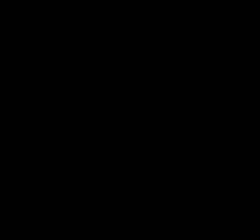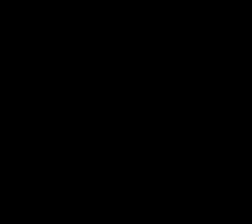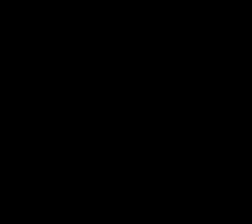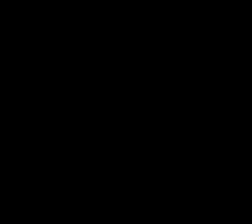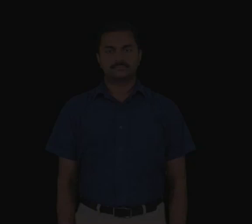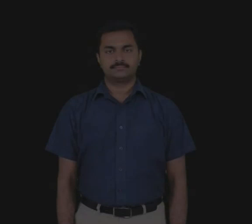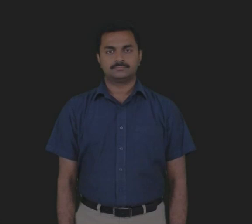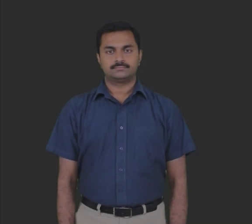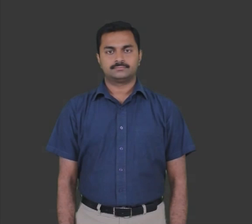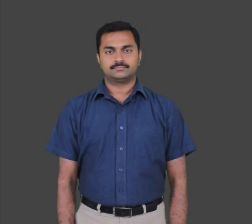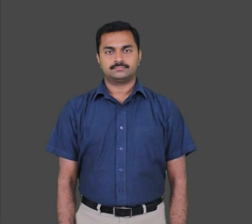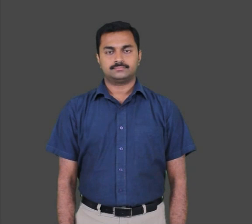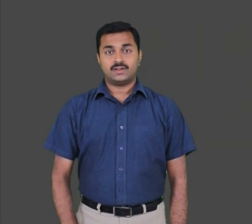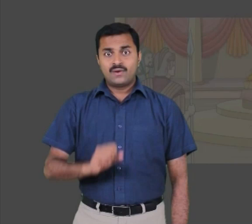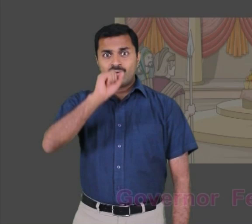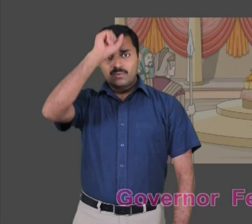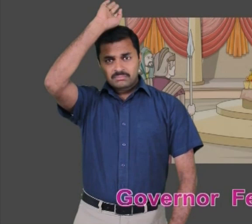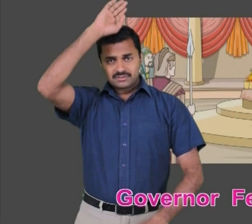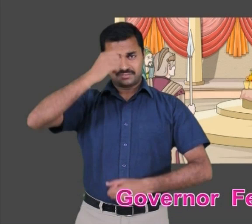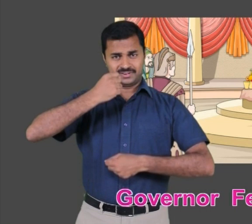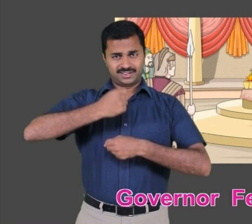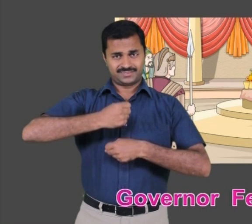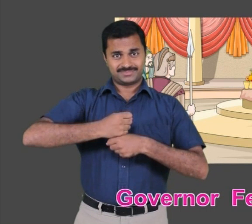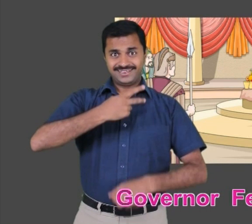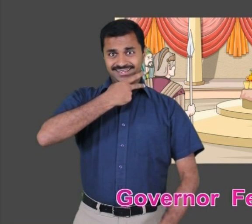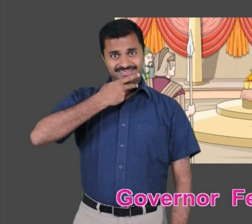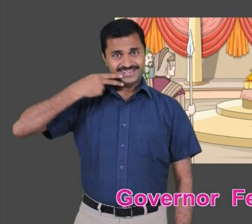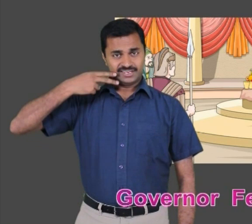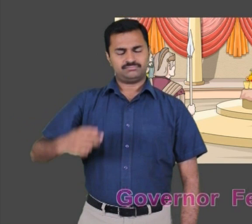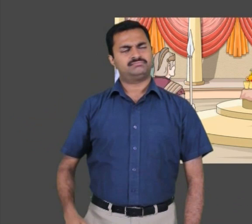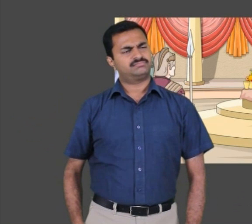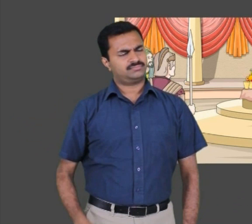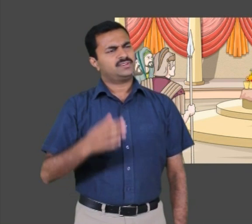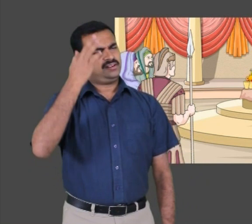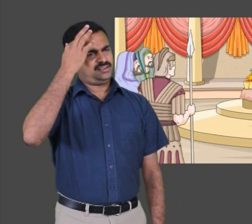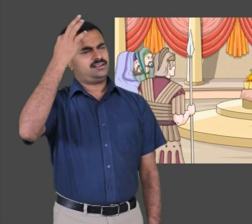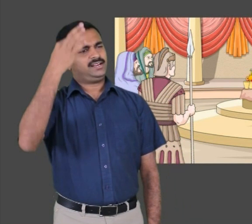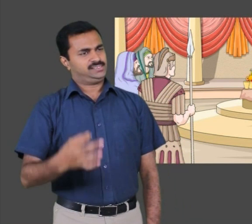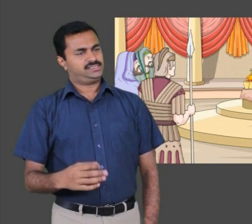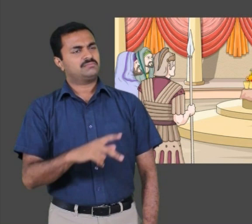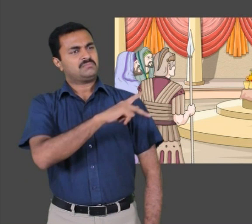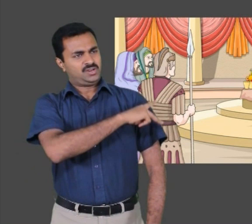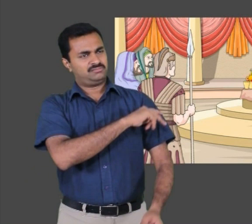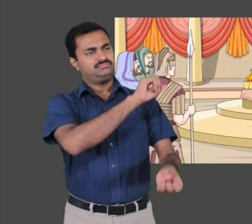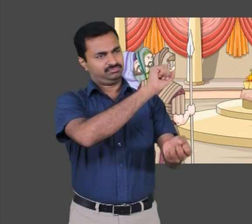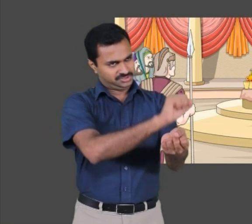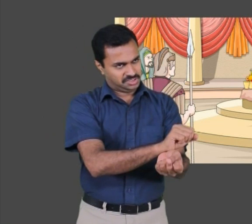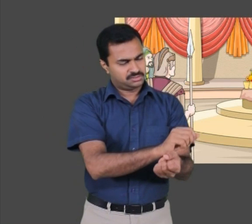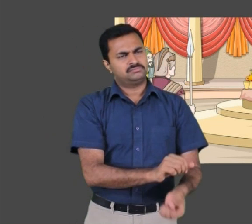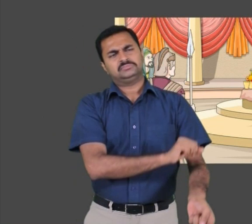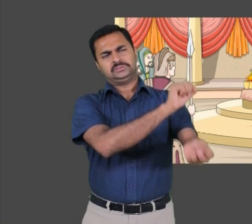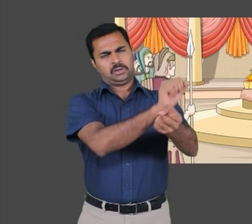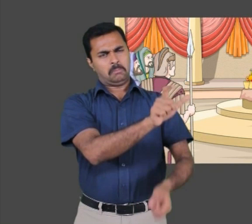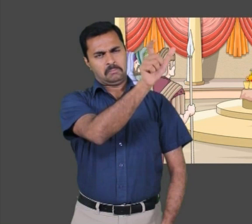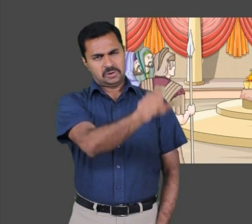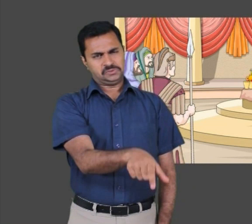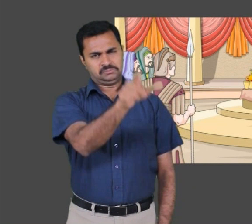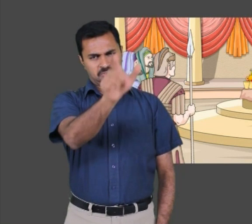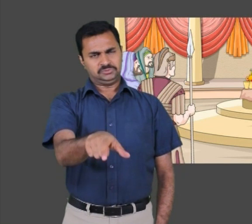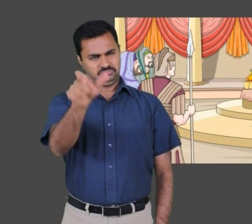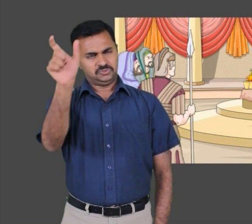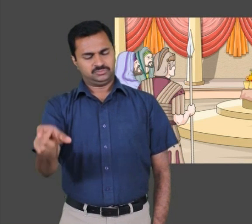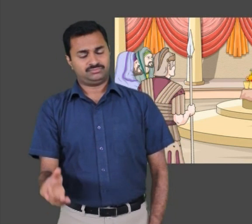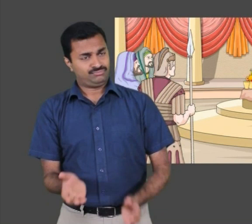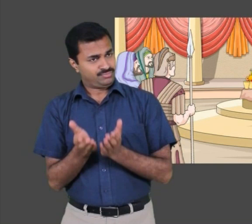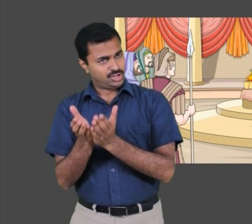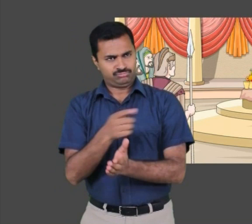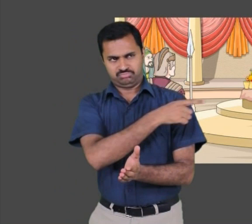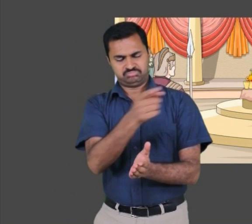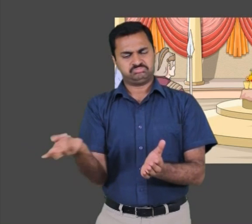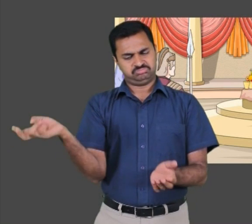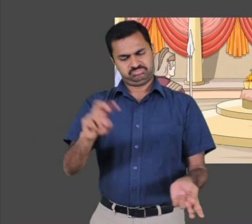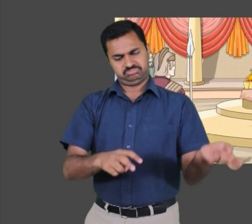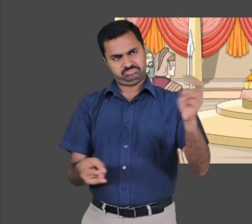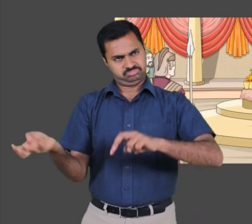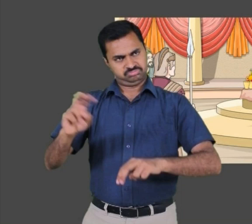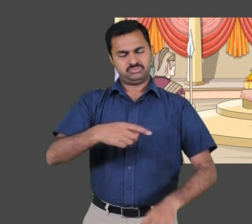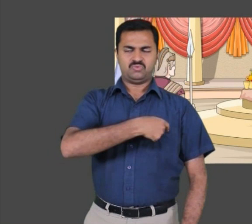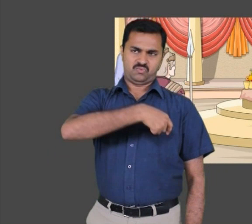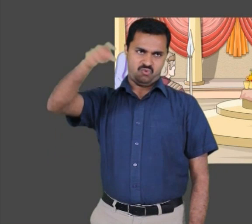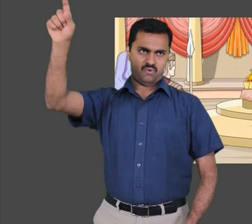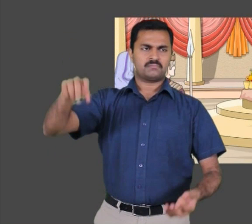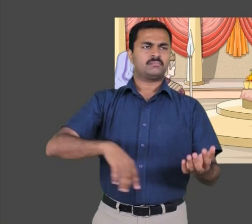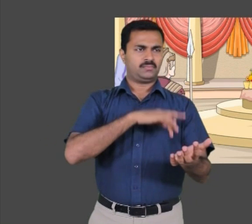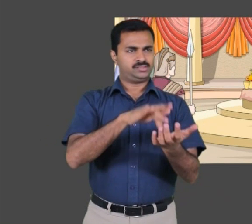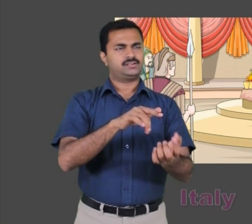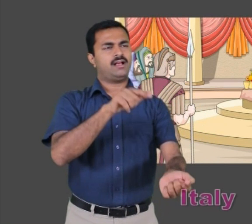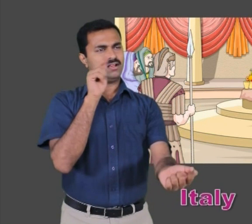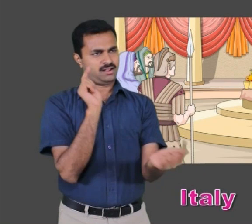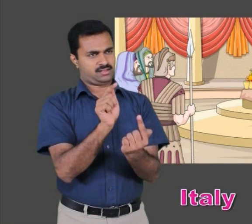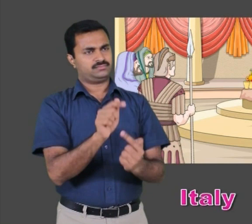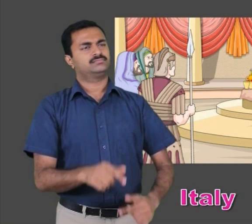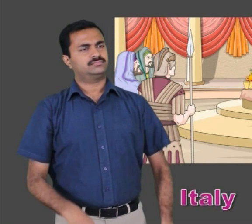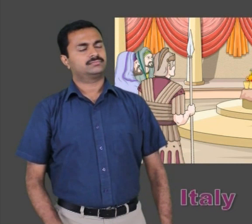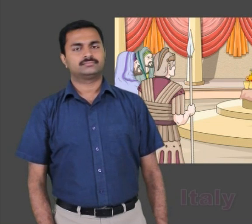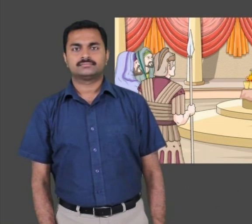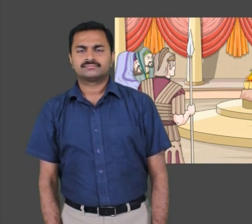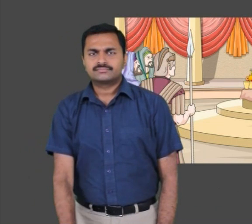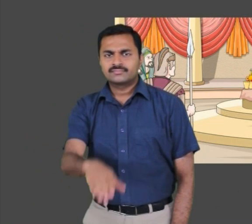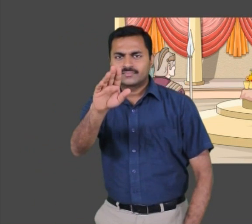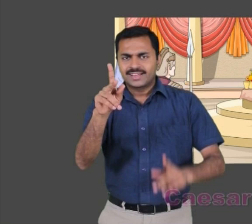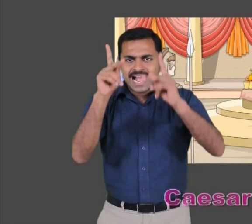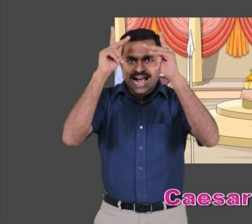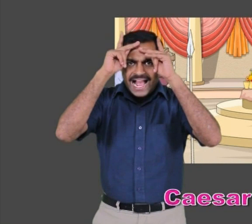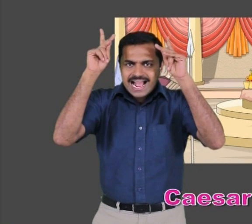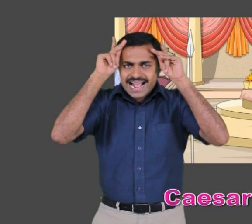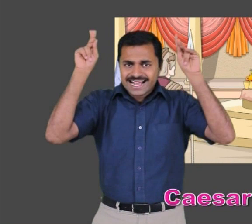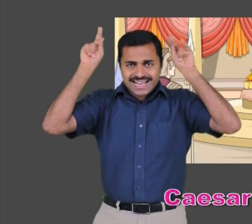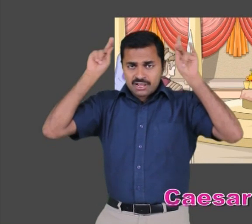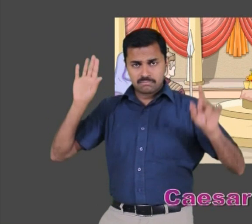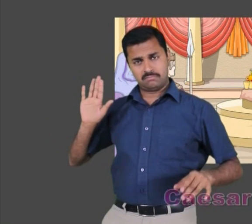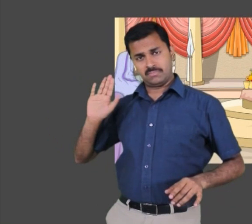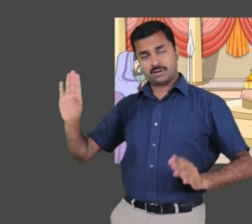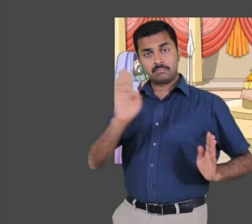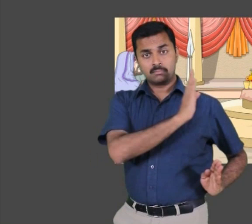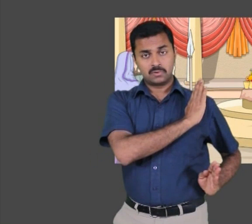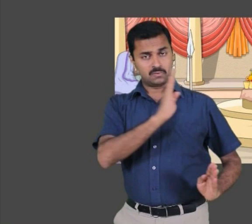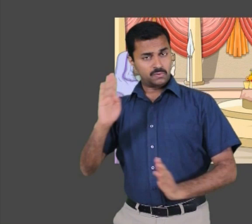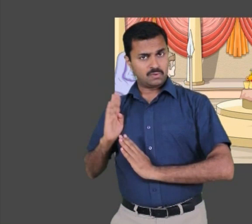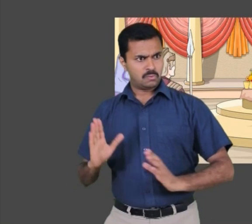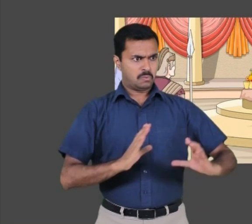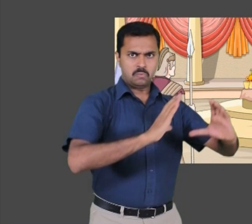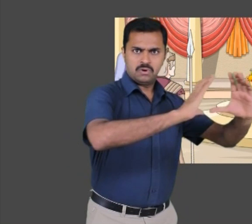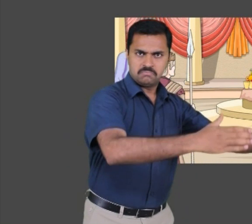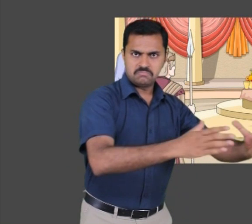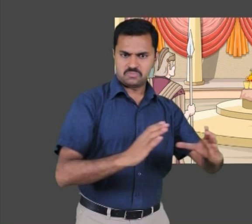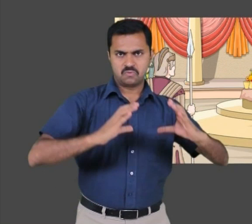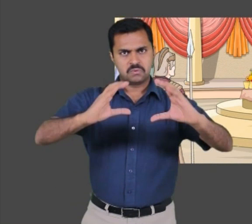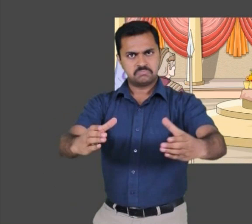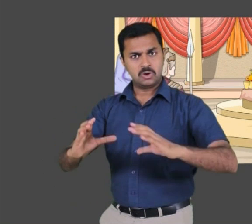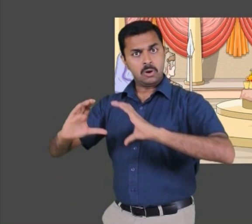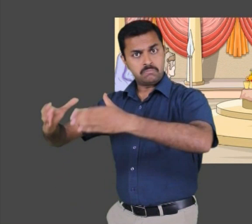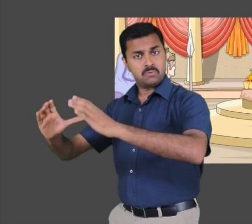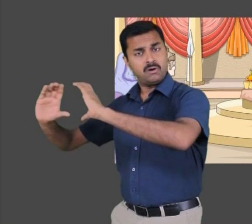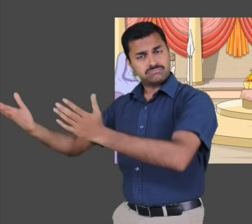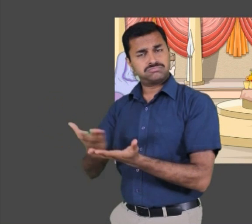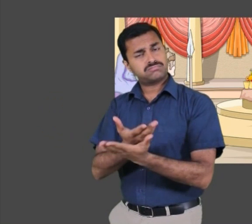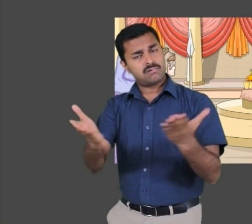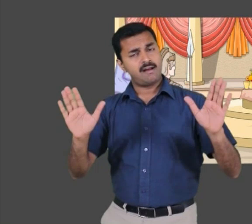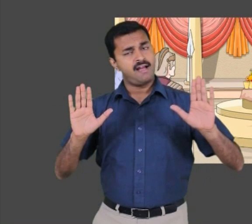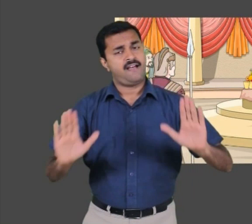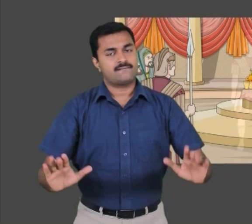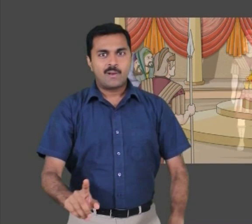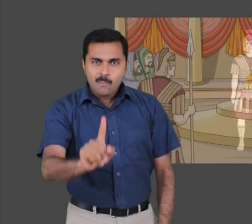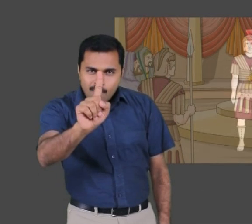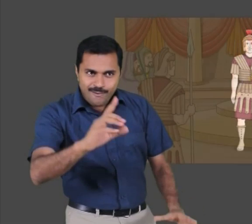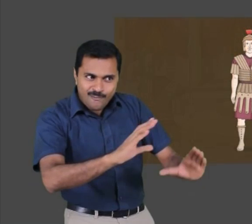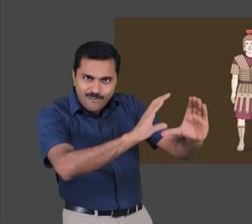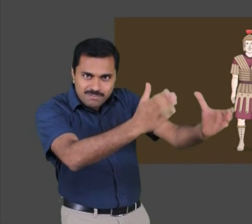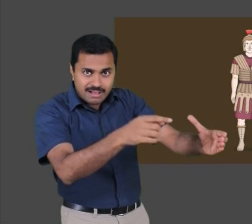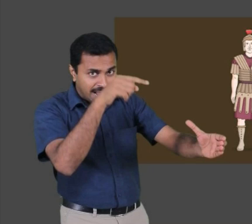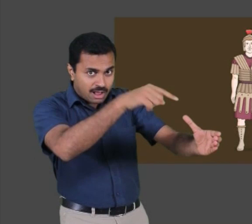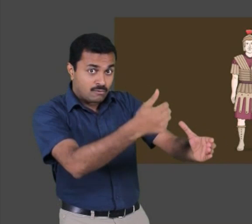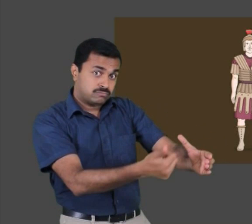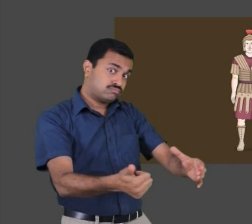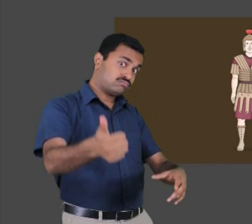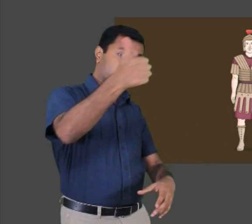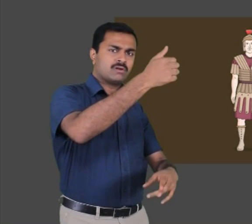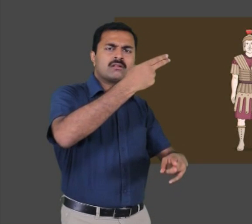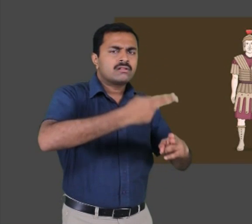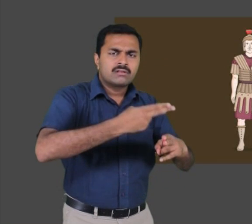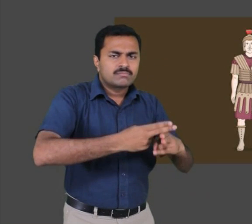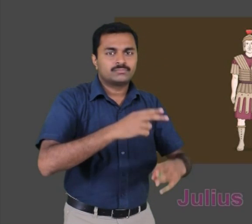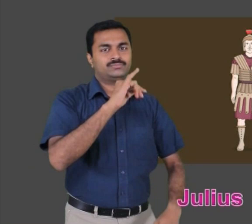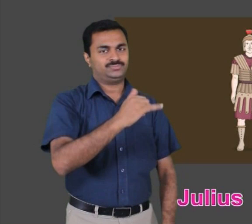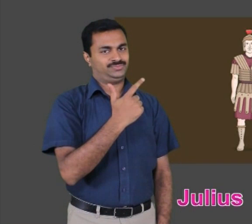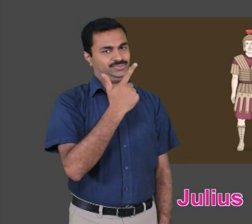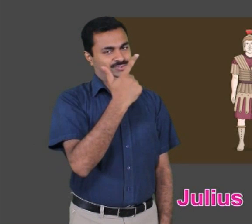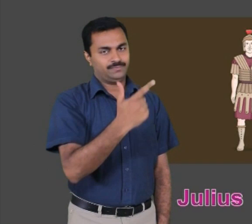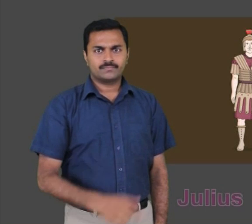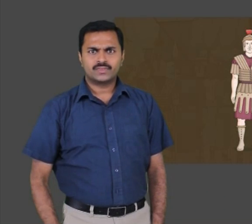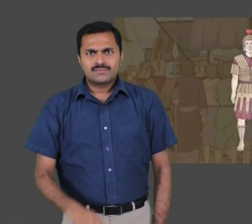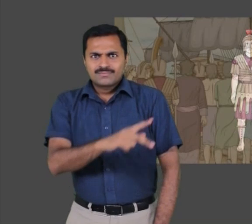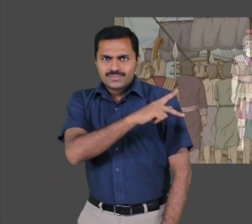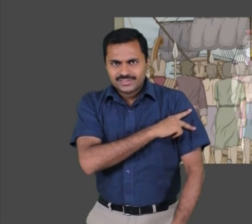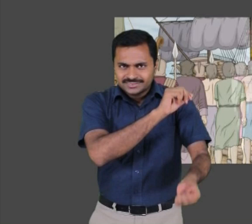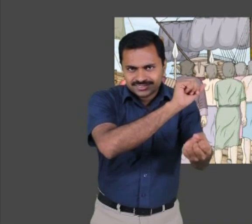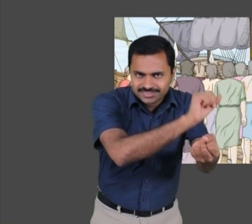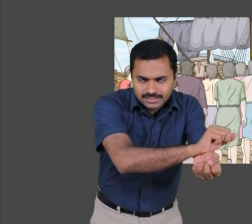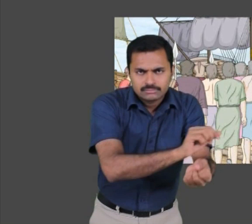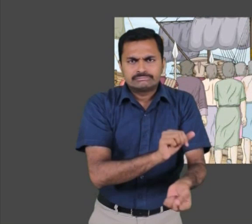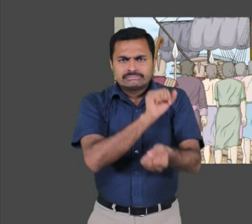When it was decided that we would sail for Italy, Paul and some other prisoners were handed over to a centurion named Julius, who belonged to the Imperial Regiment.